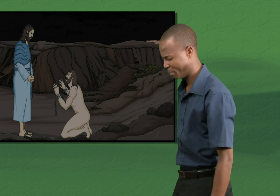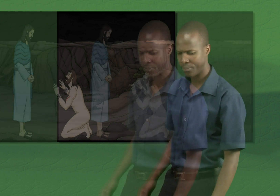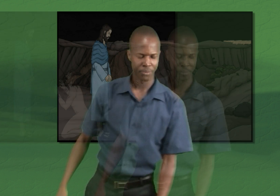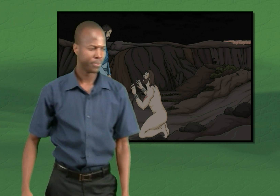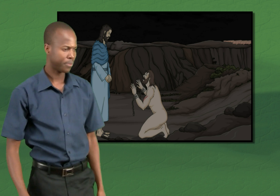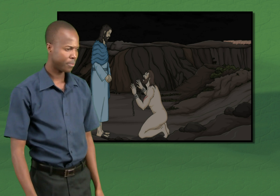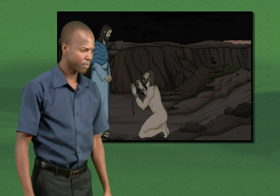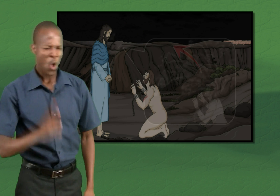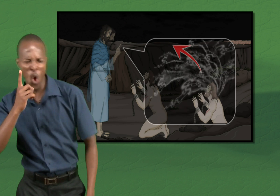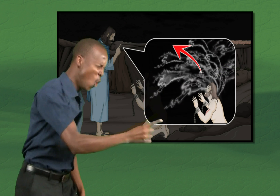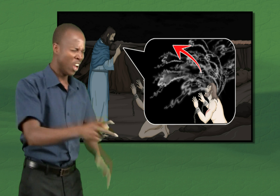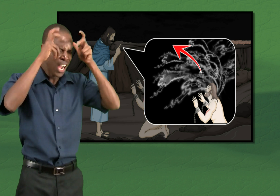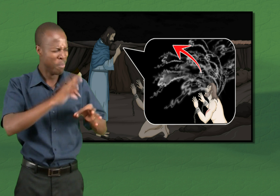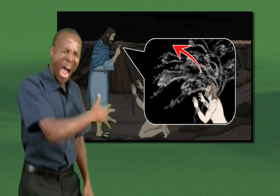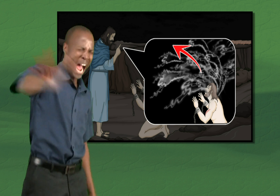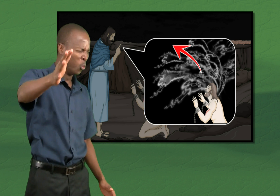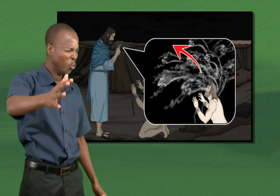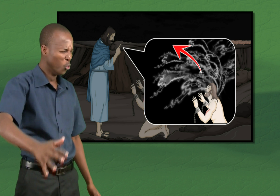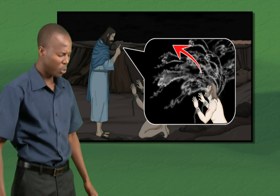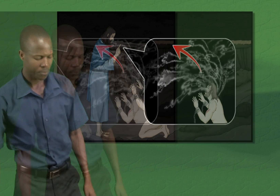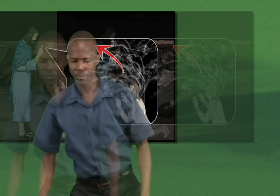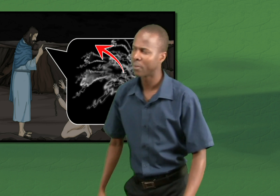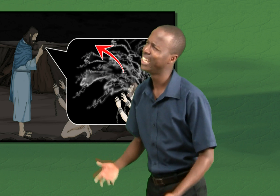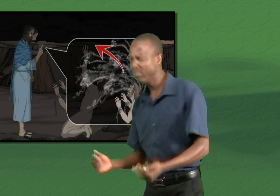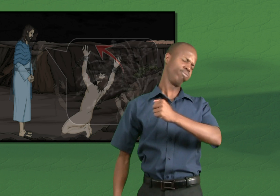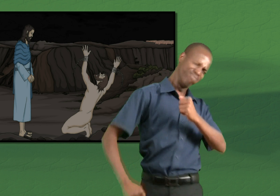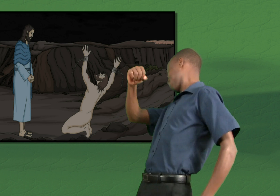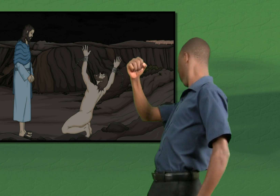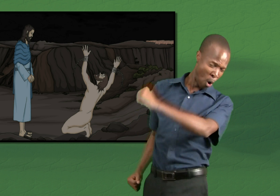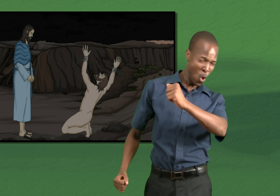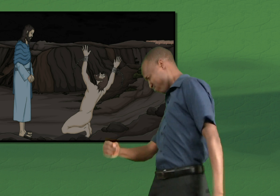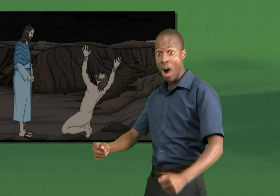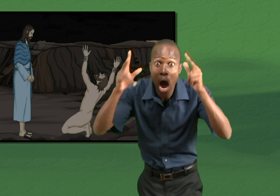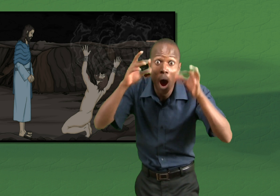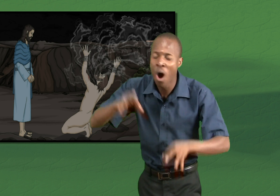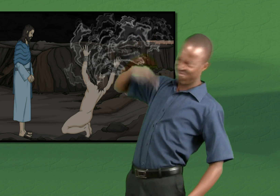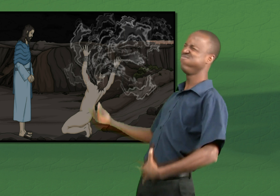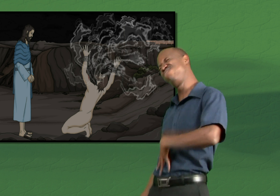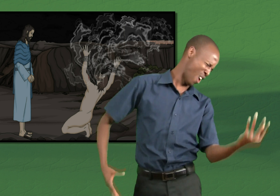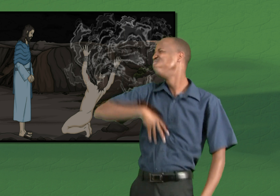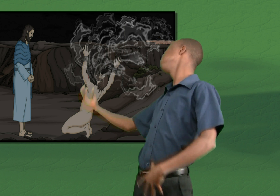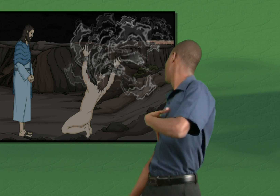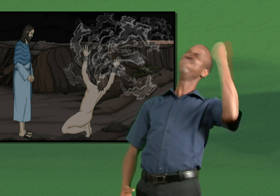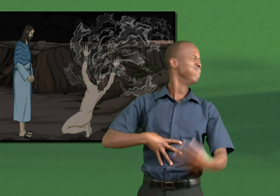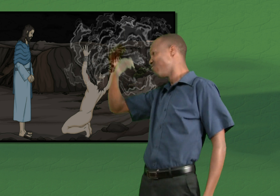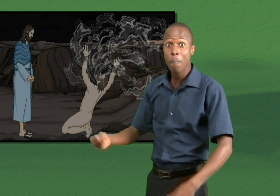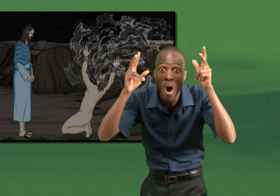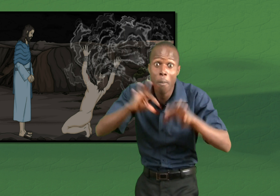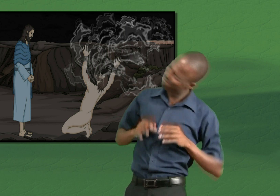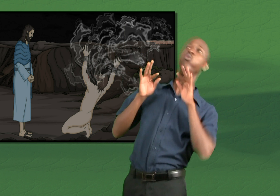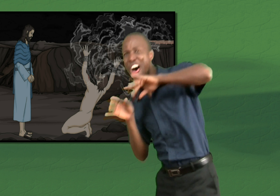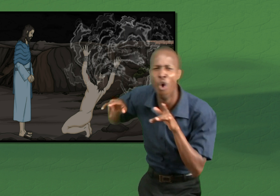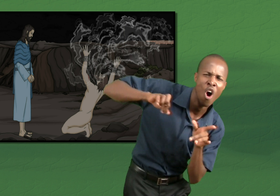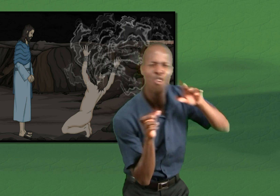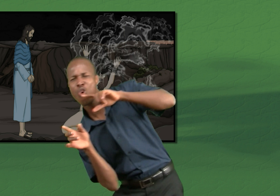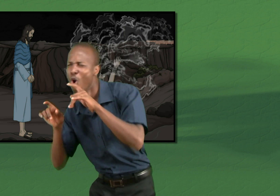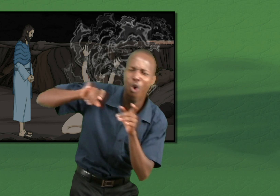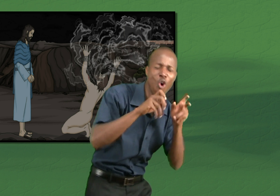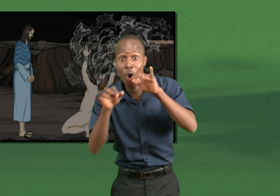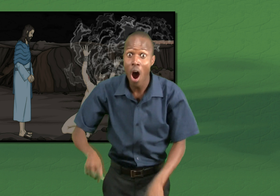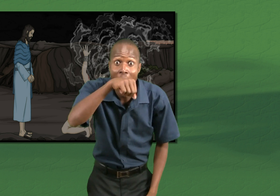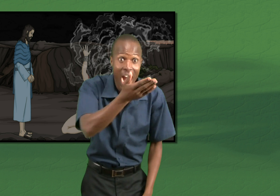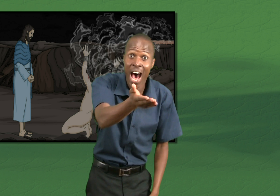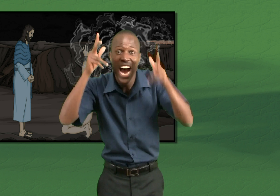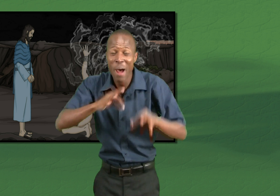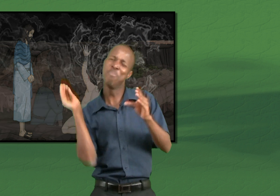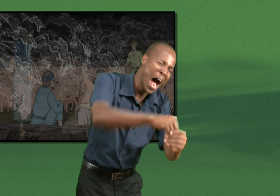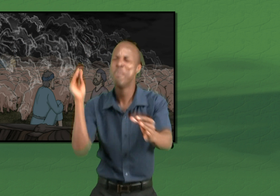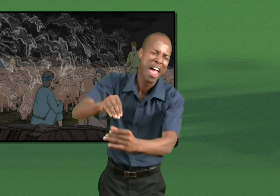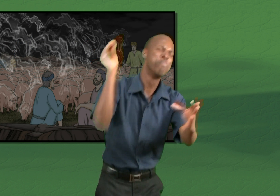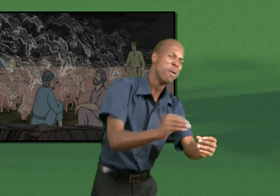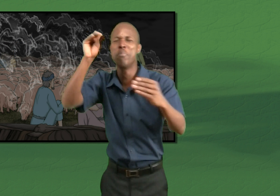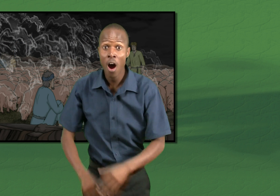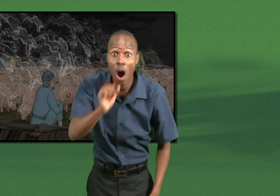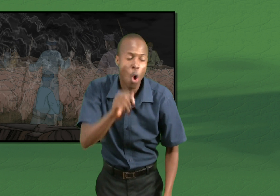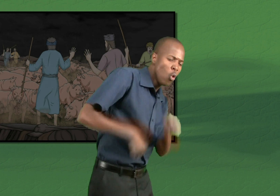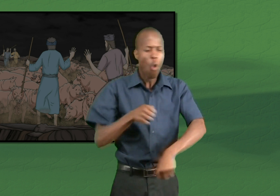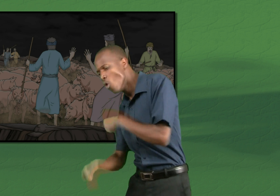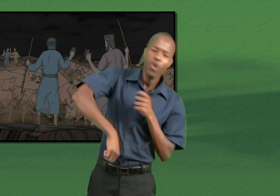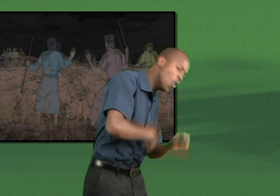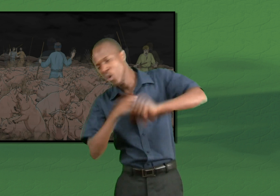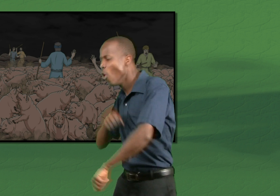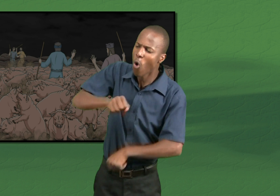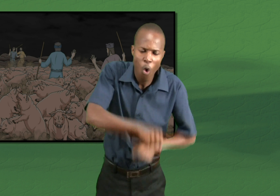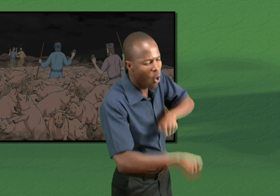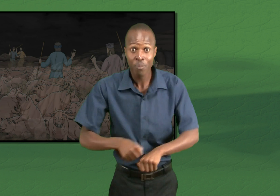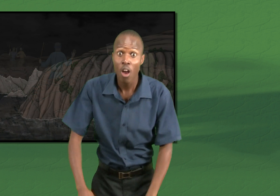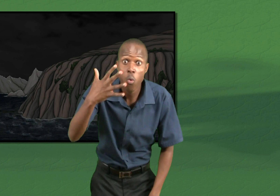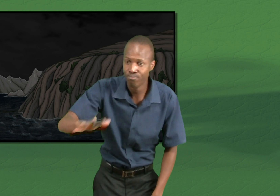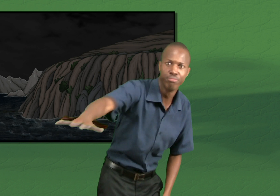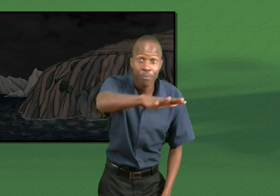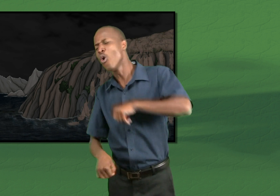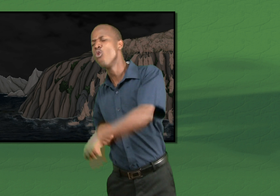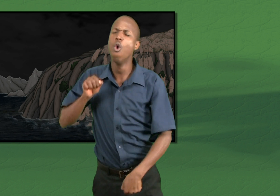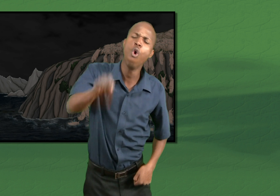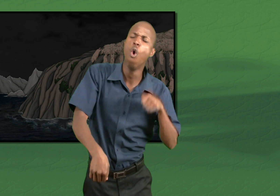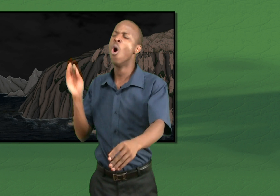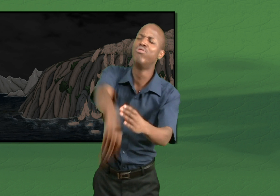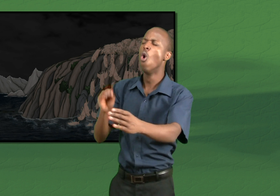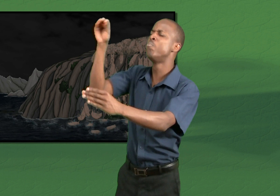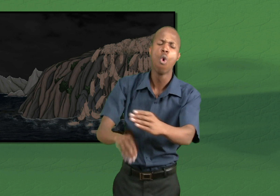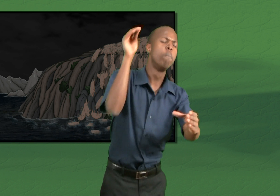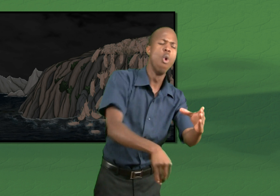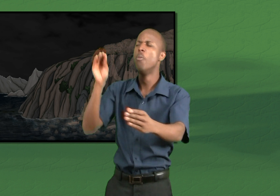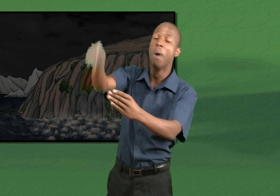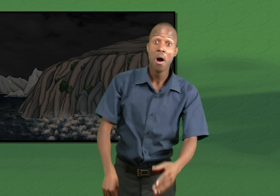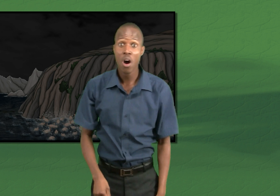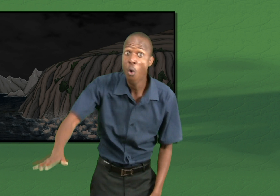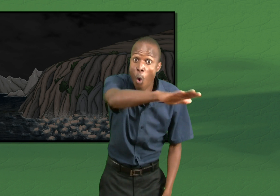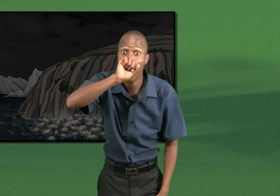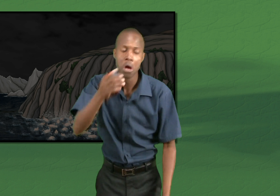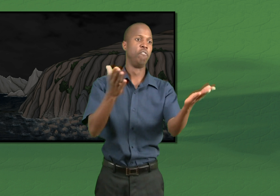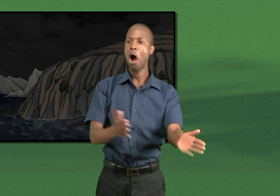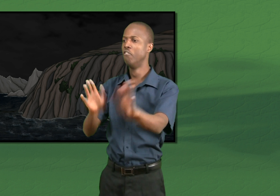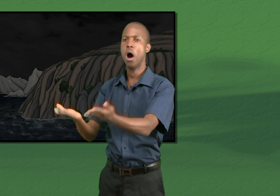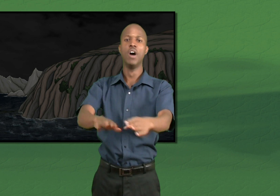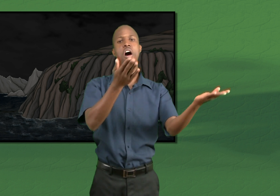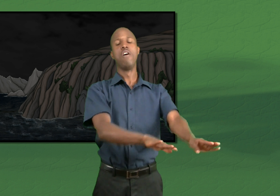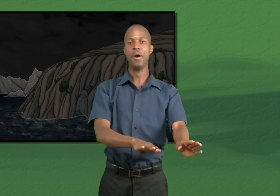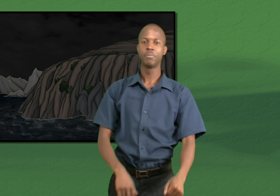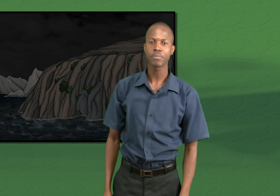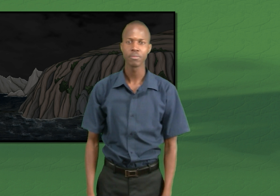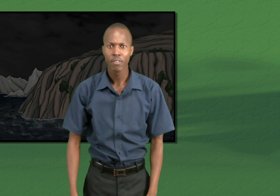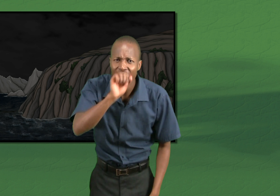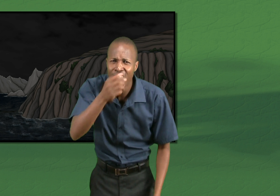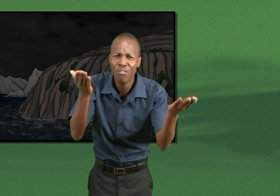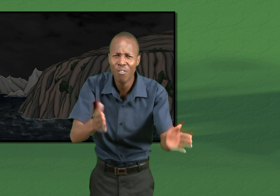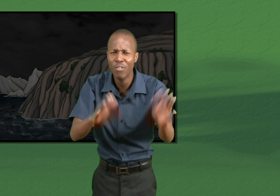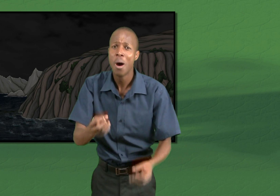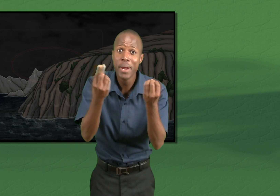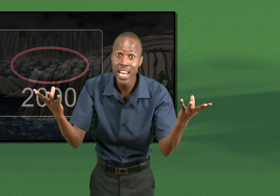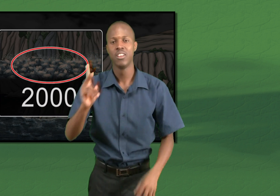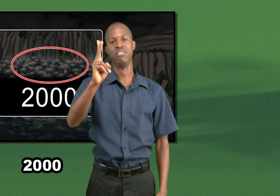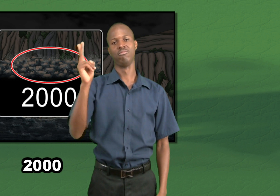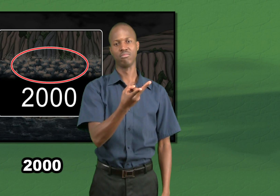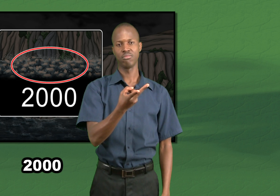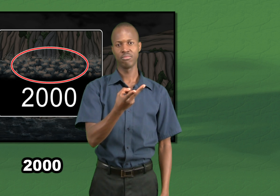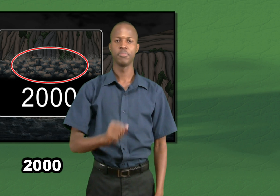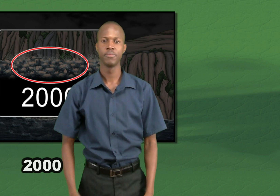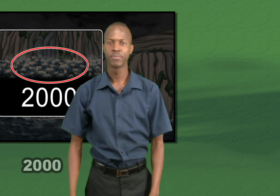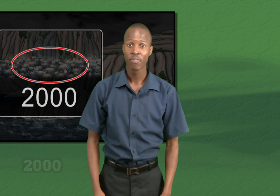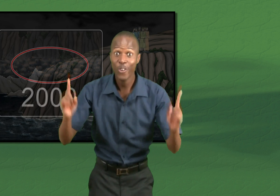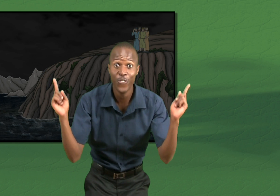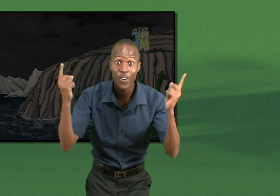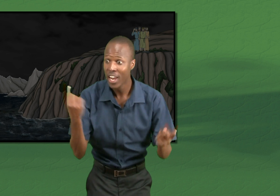He gave them permission, and the unclean spirits came out and went into the pigs, and the herd of about two thousand rushed down the steep bank into the sea and drowned in the water.